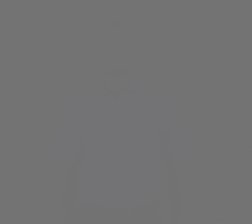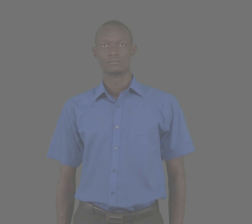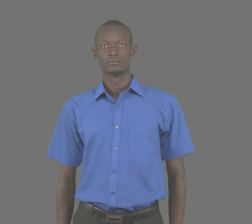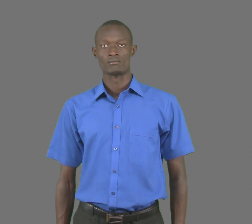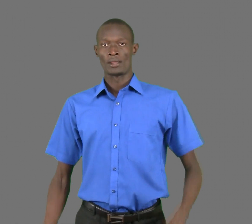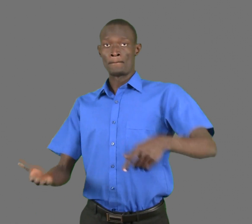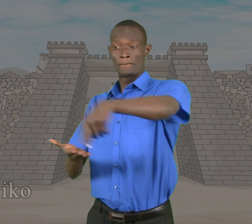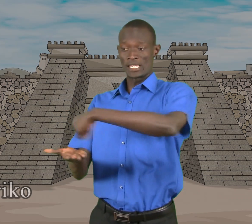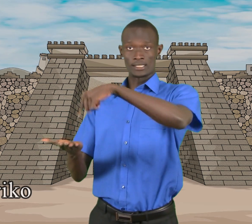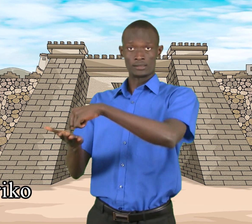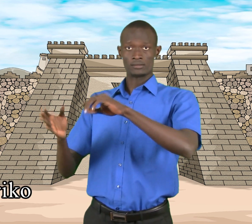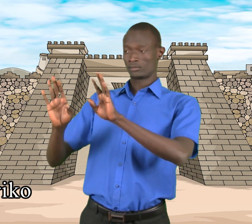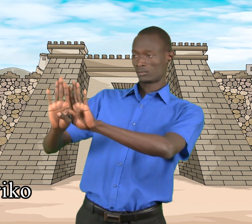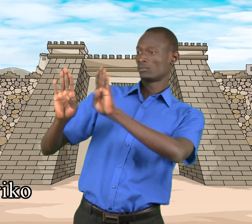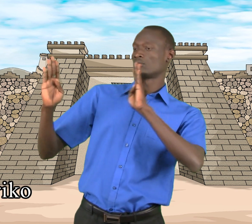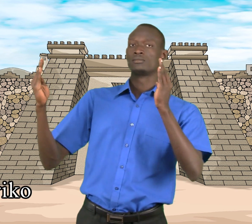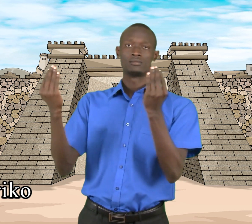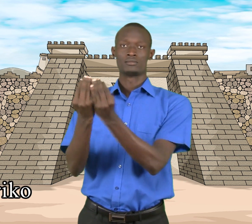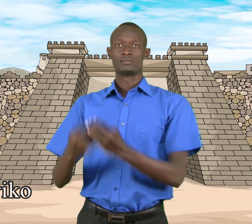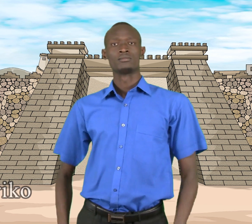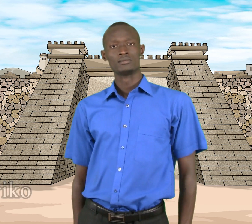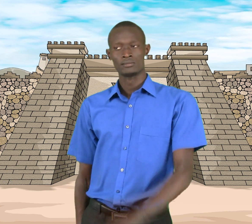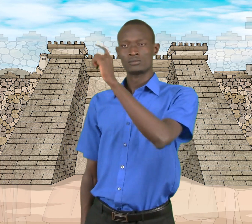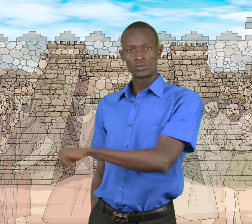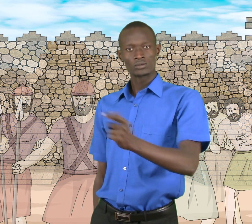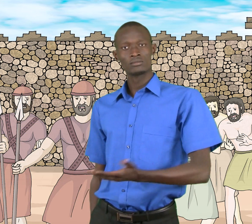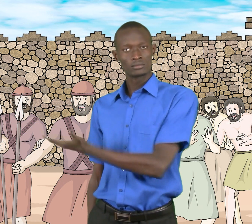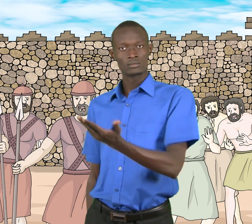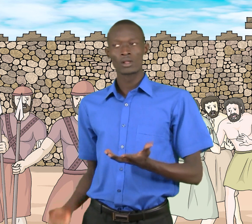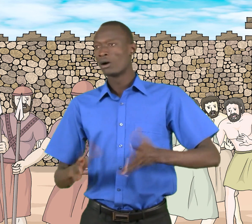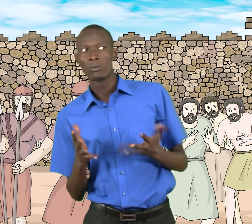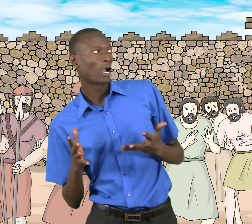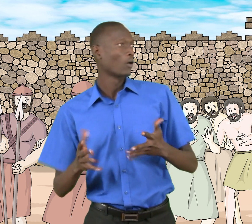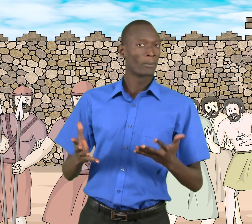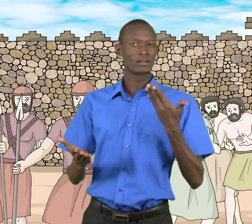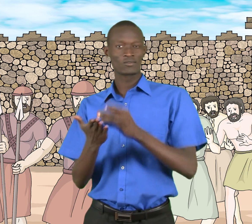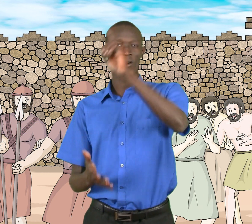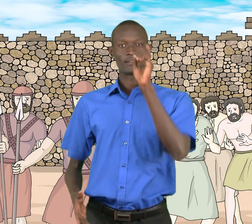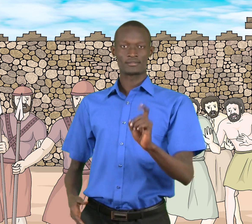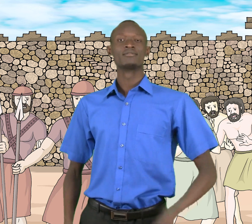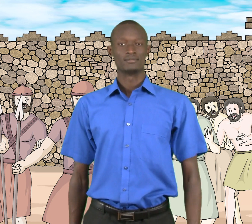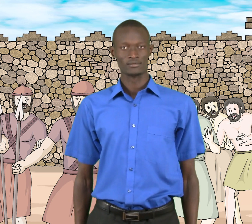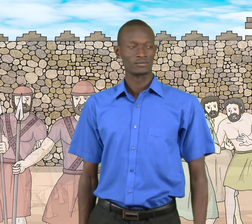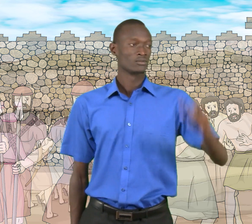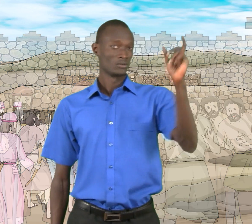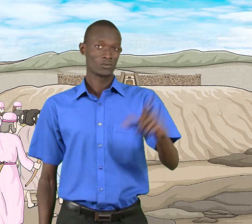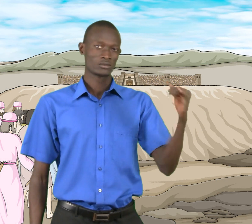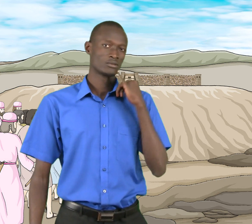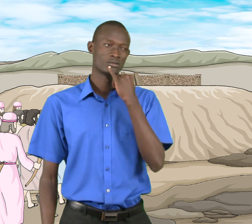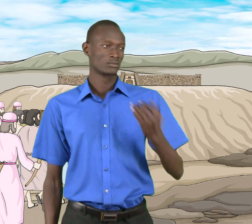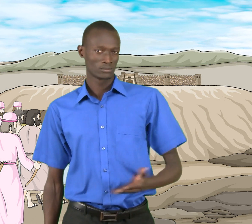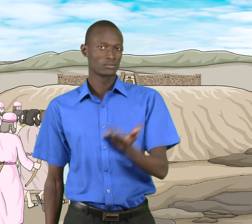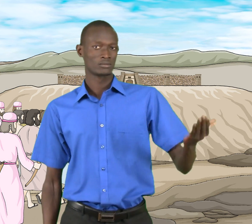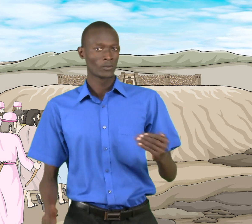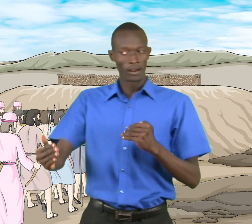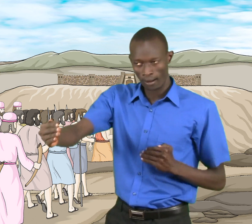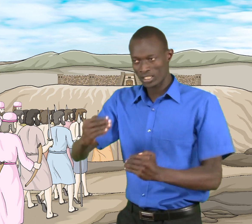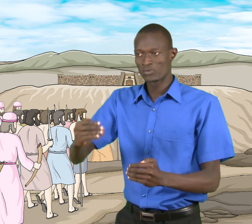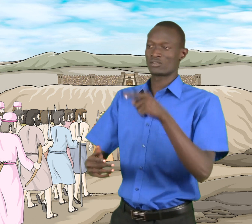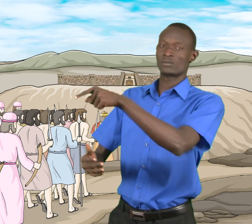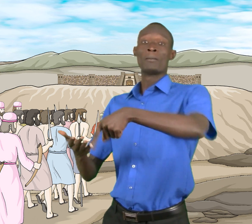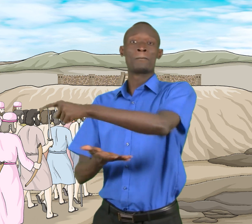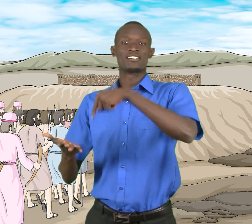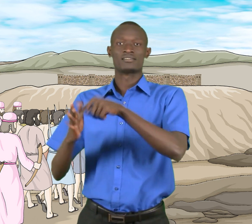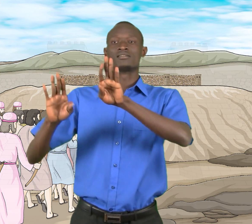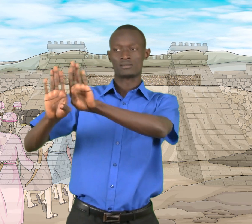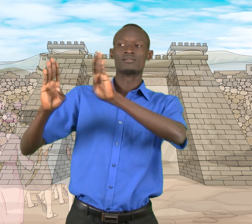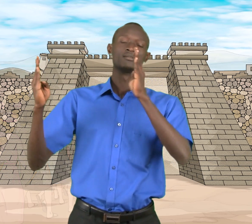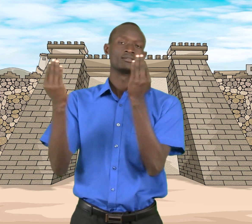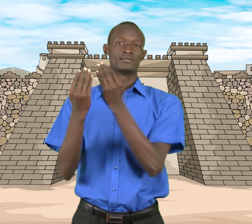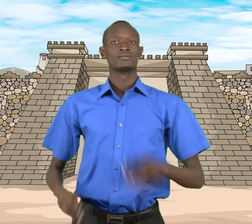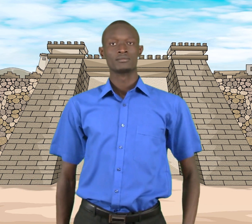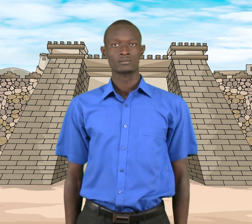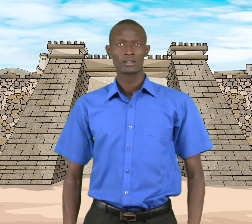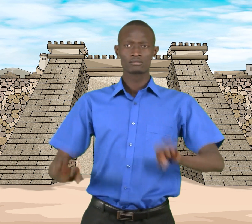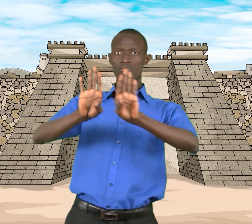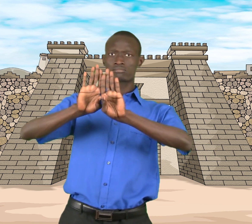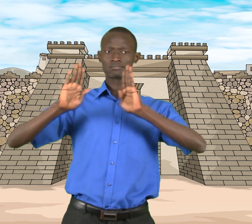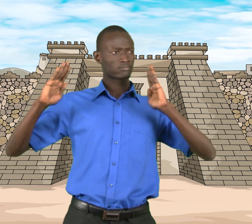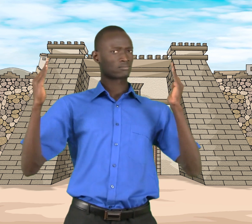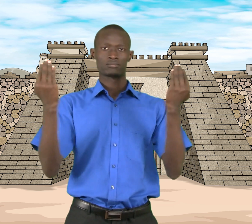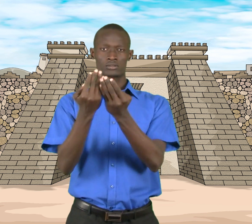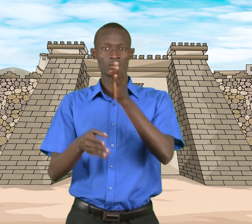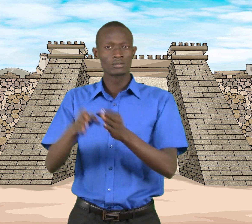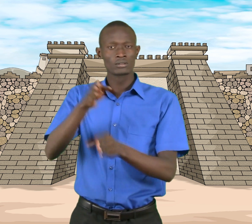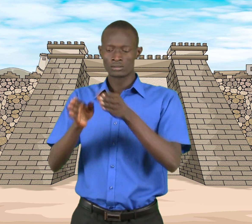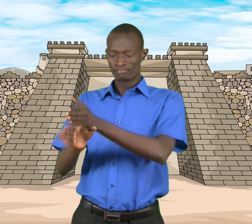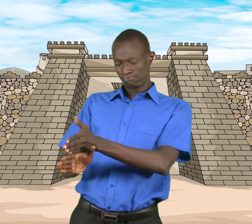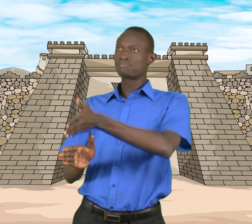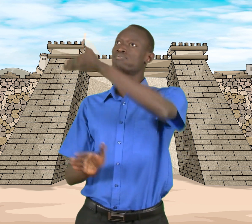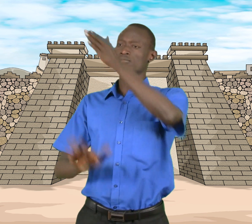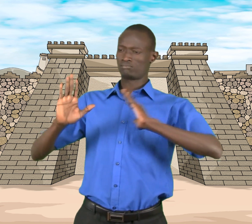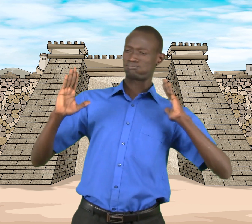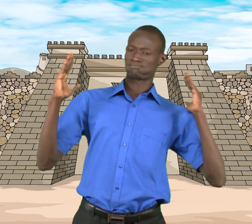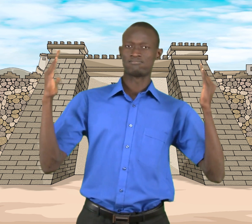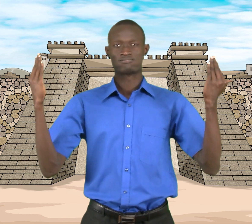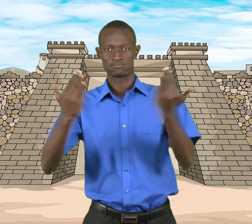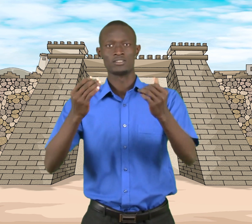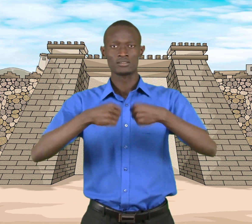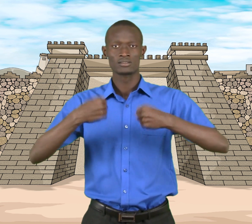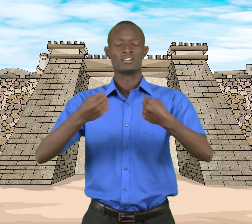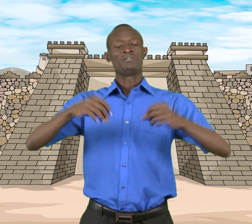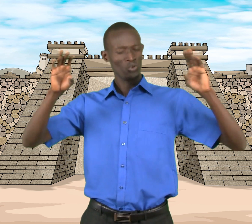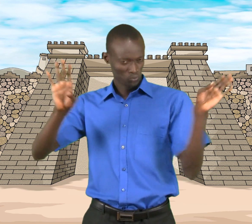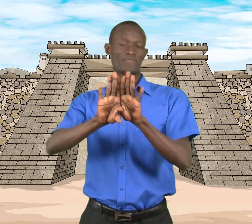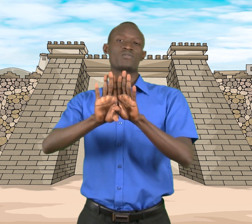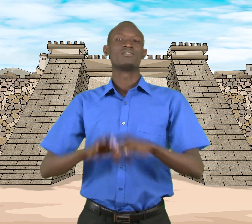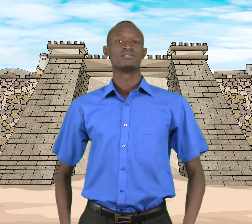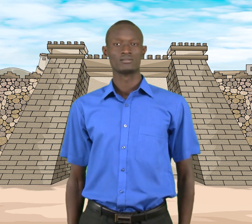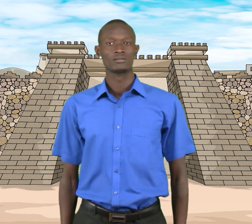Now Jericho was tightly shut up because of the Israelites.